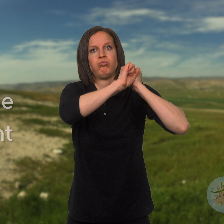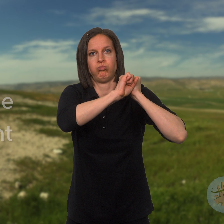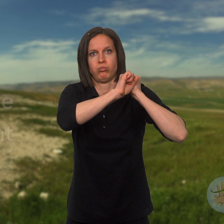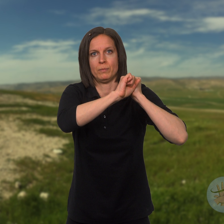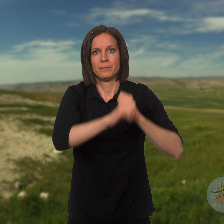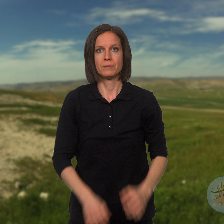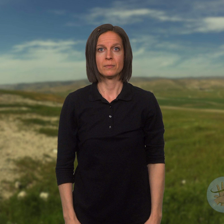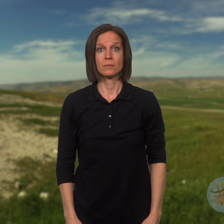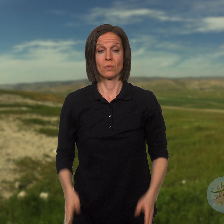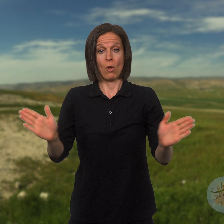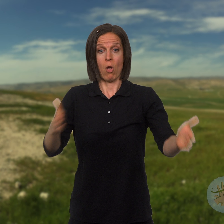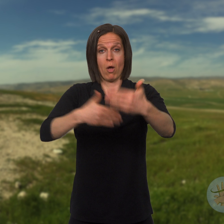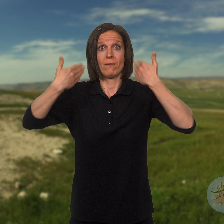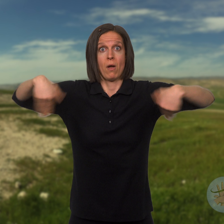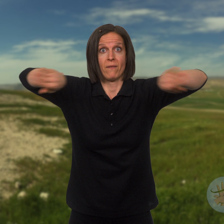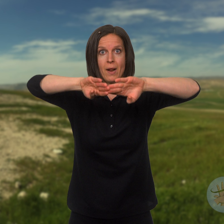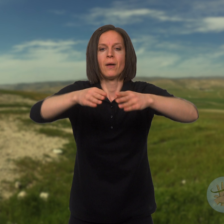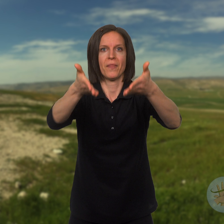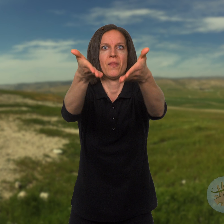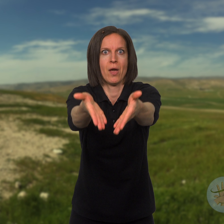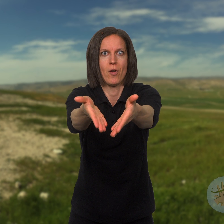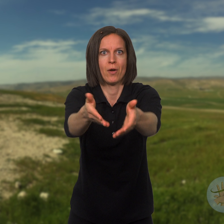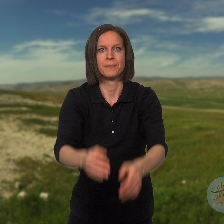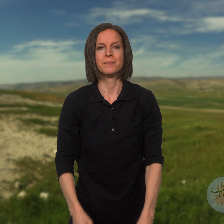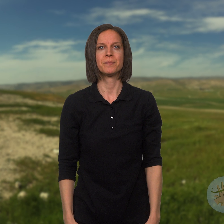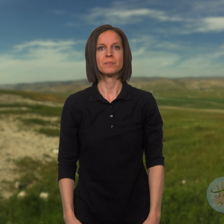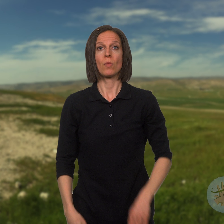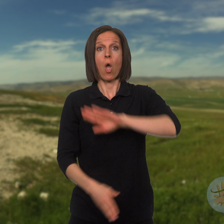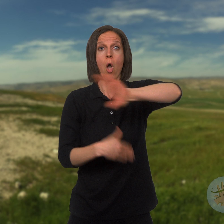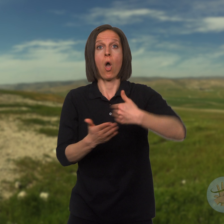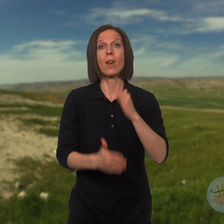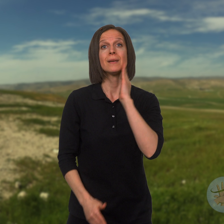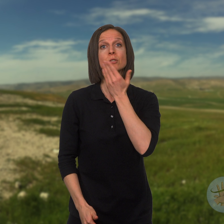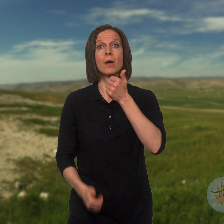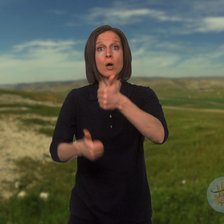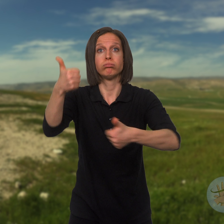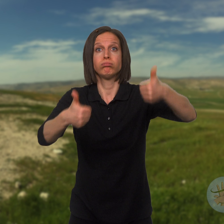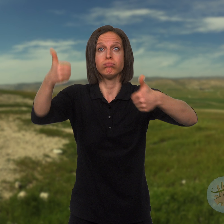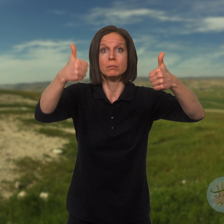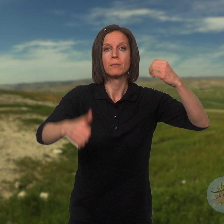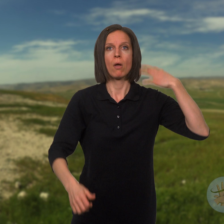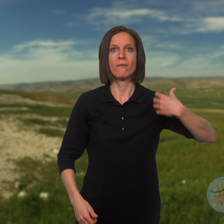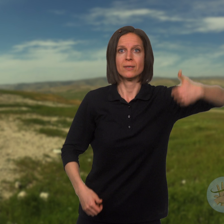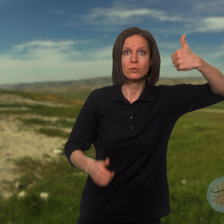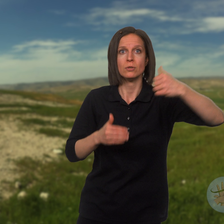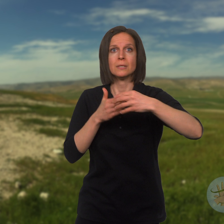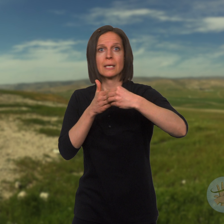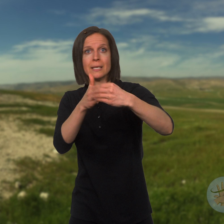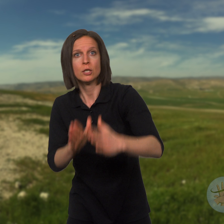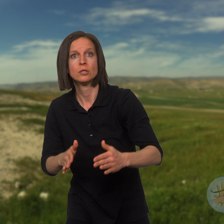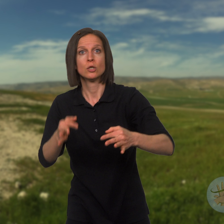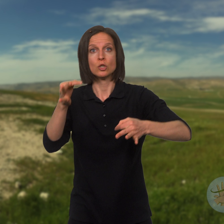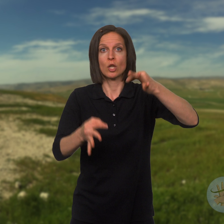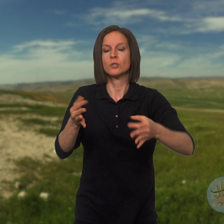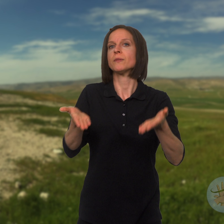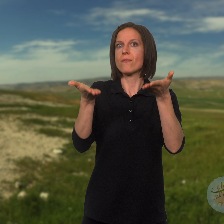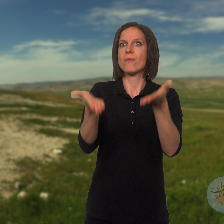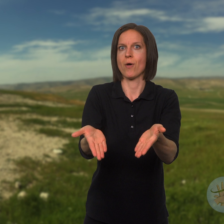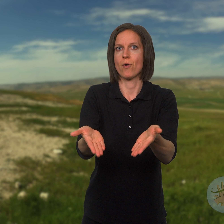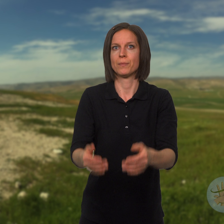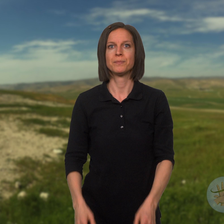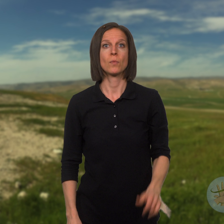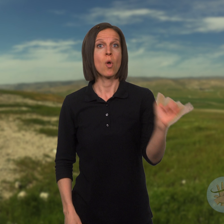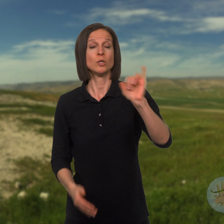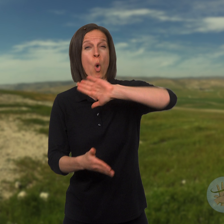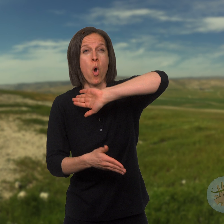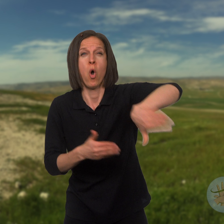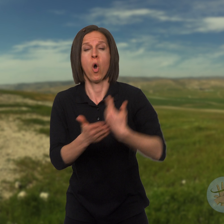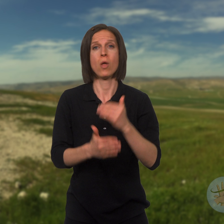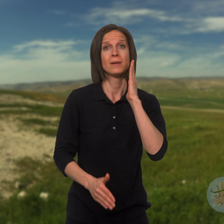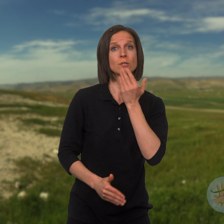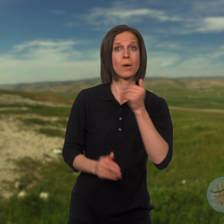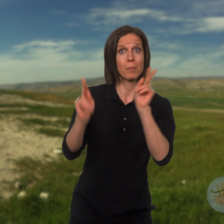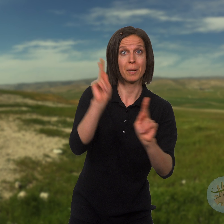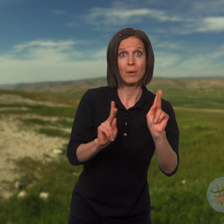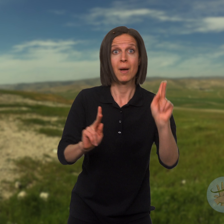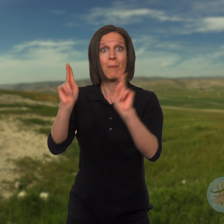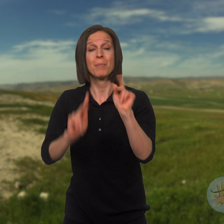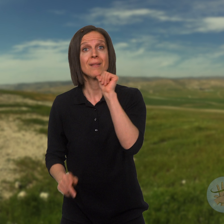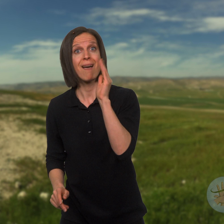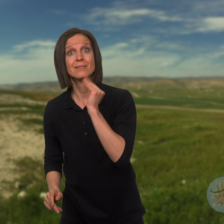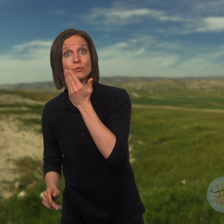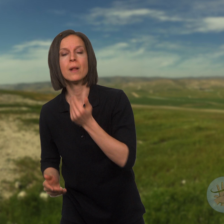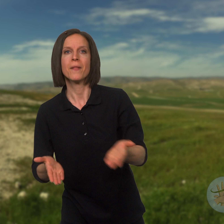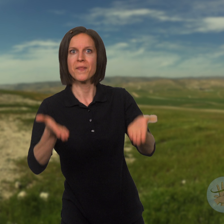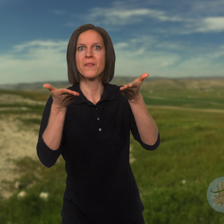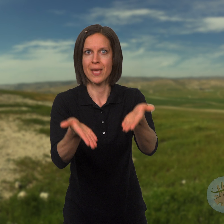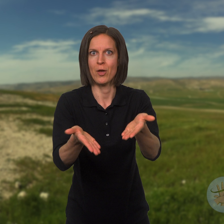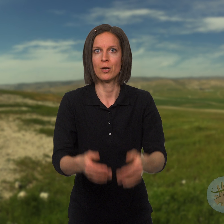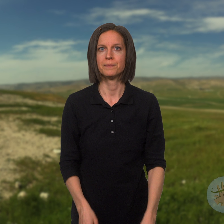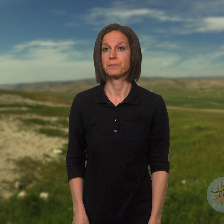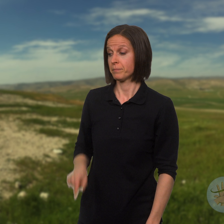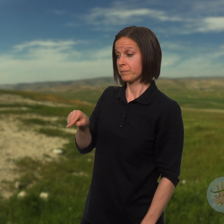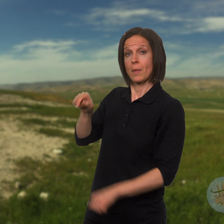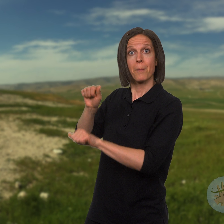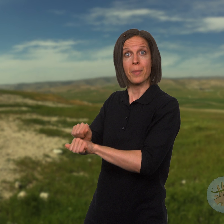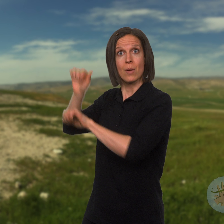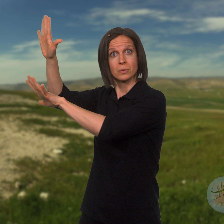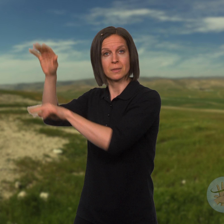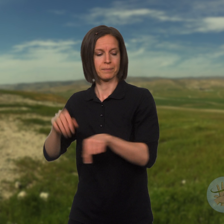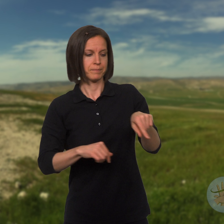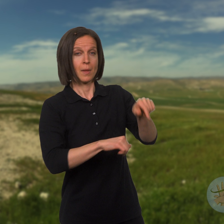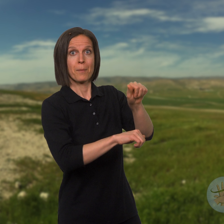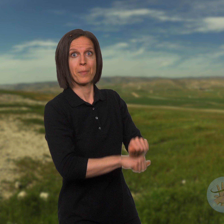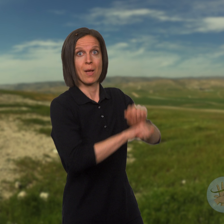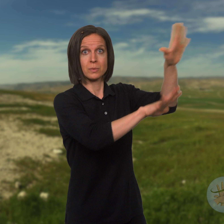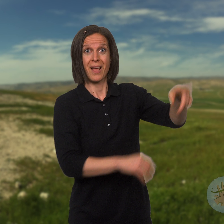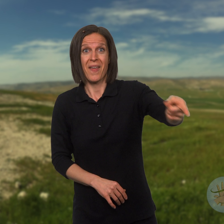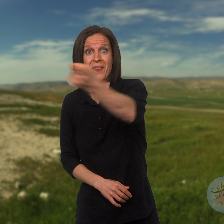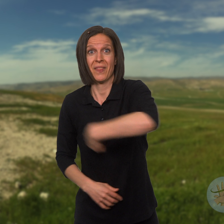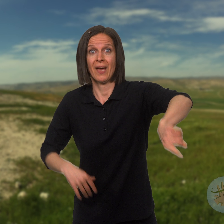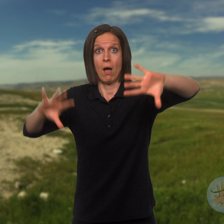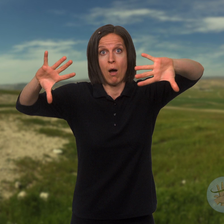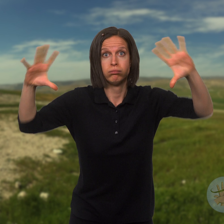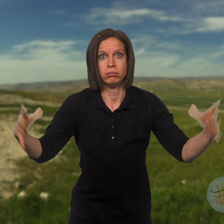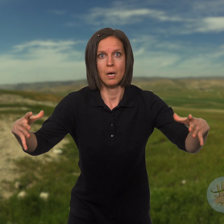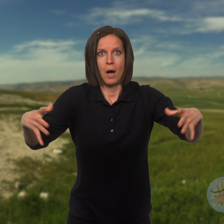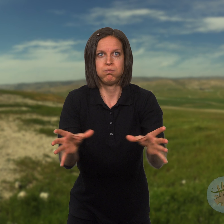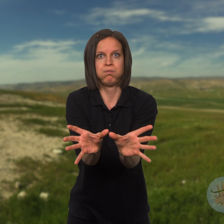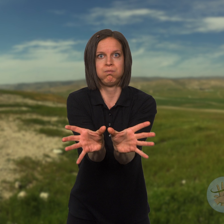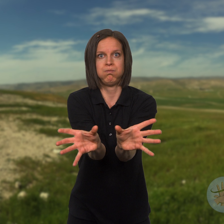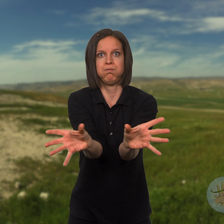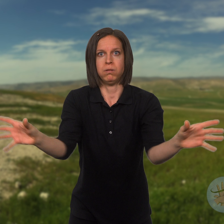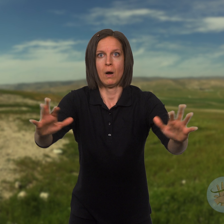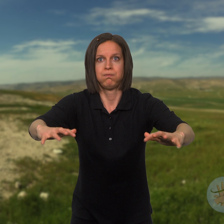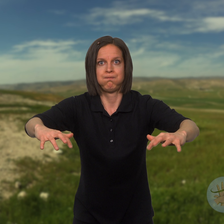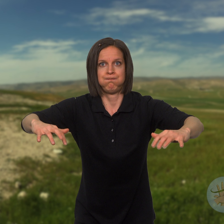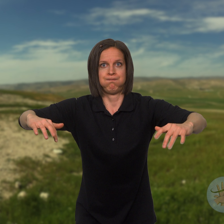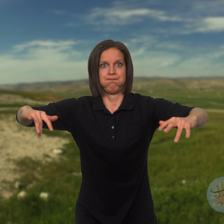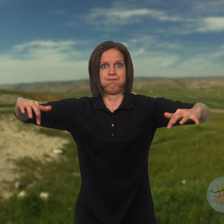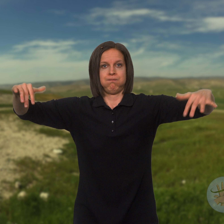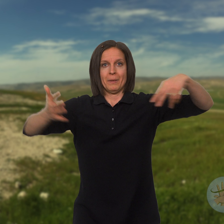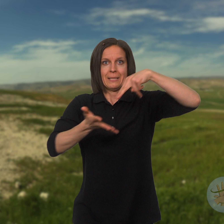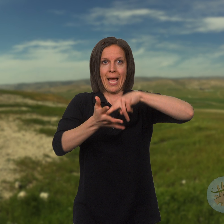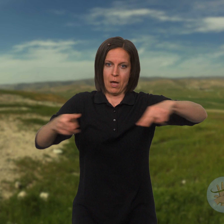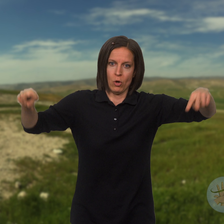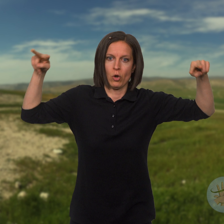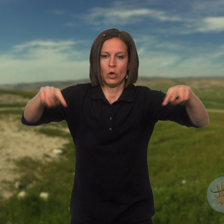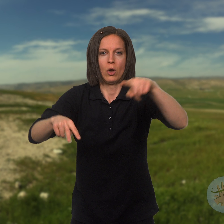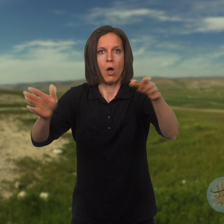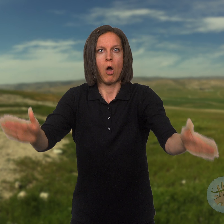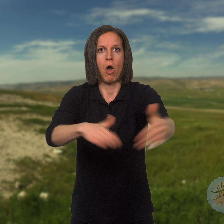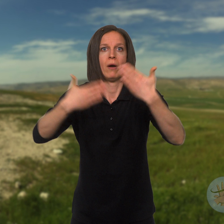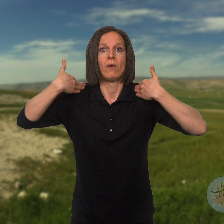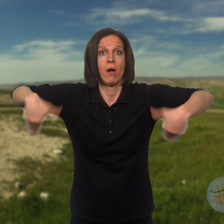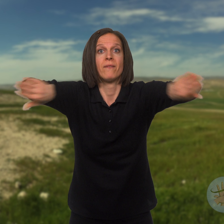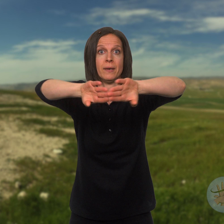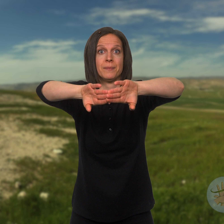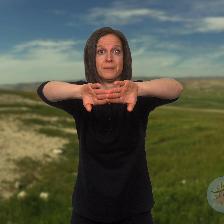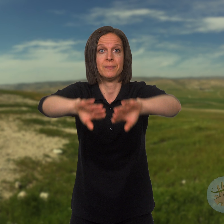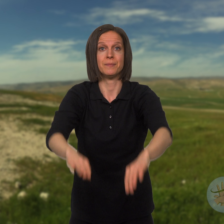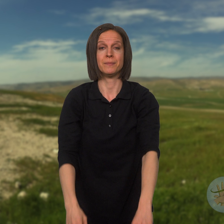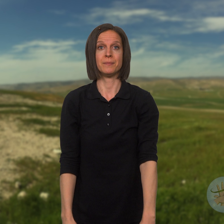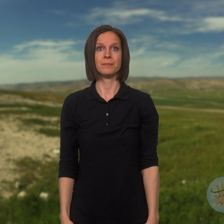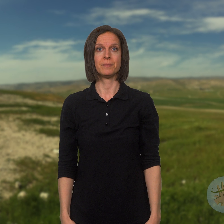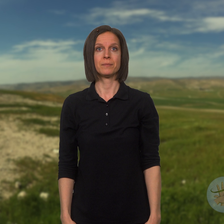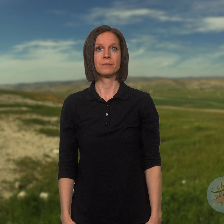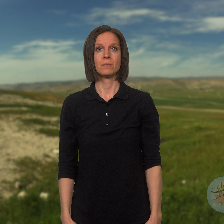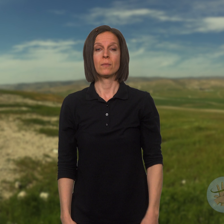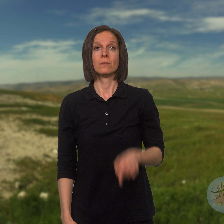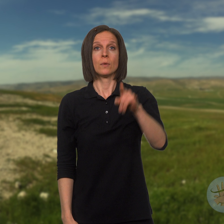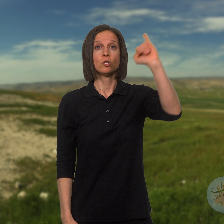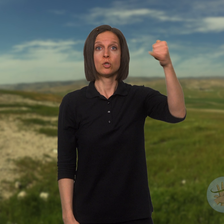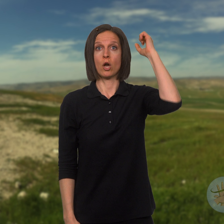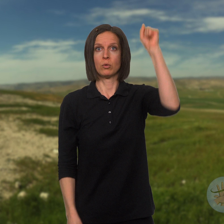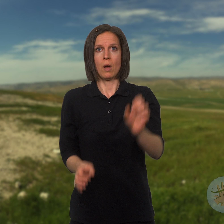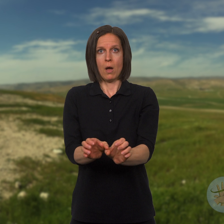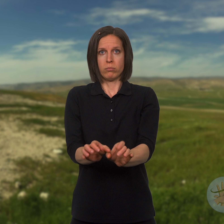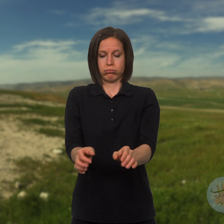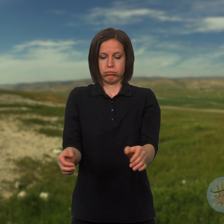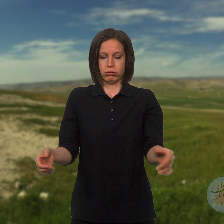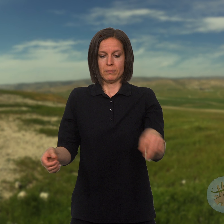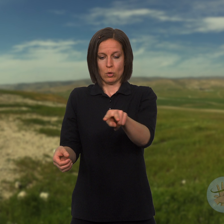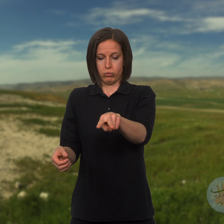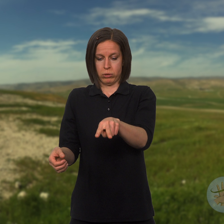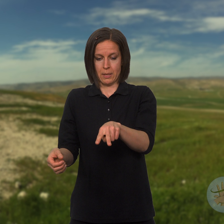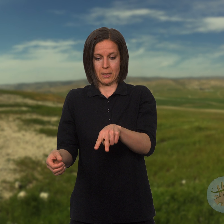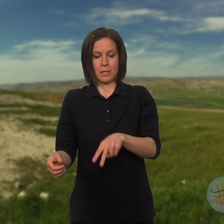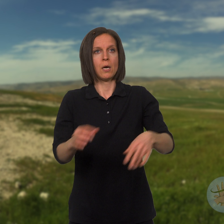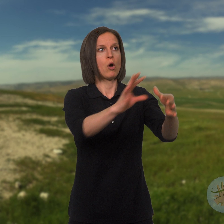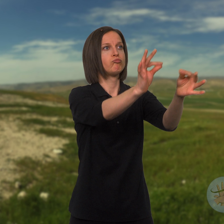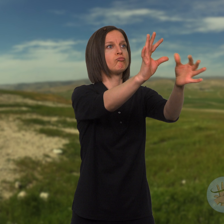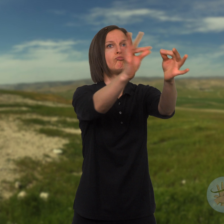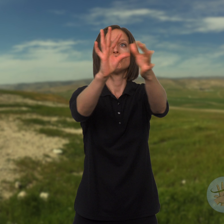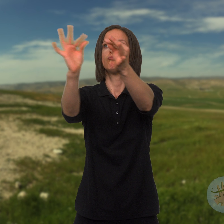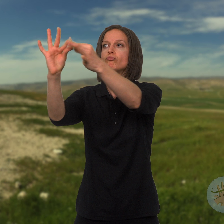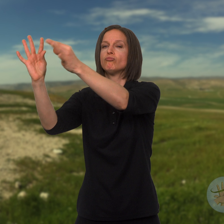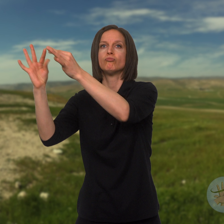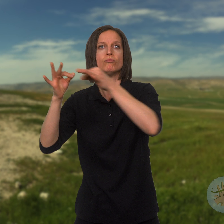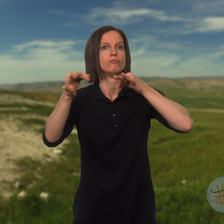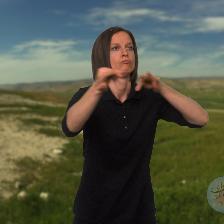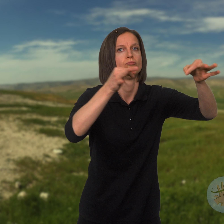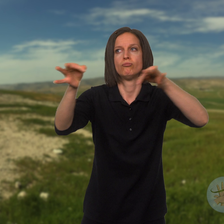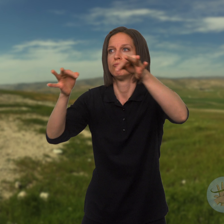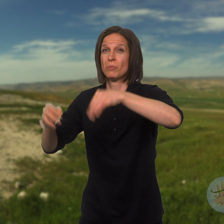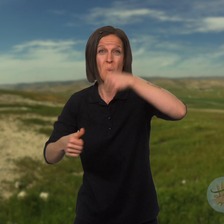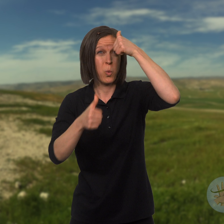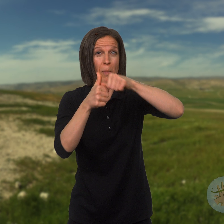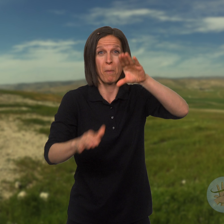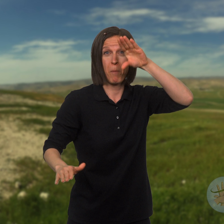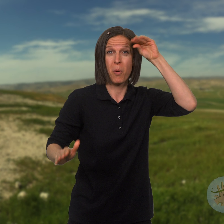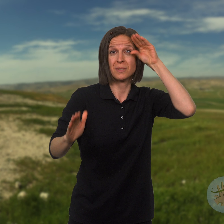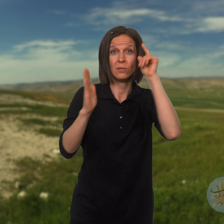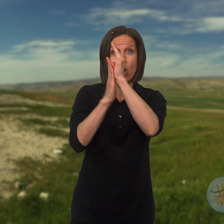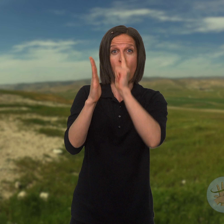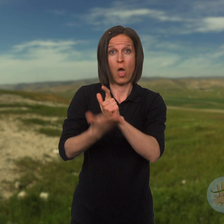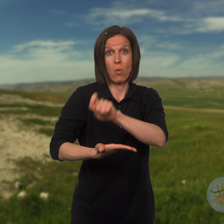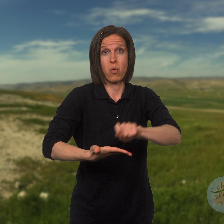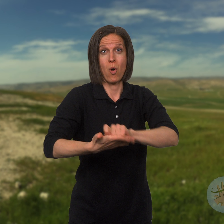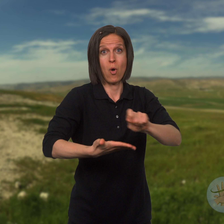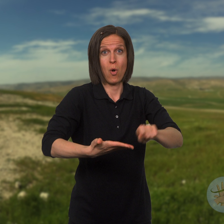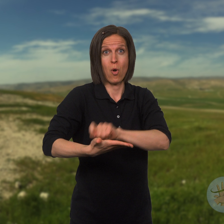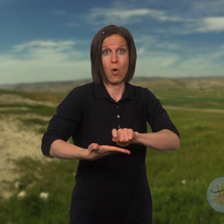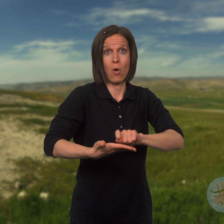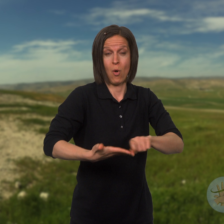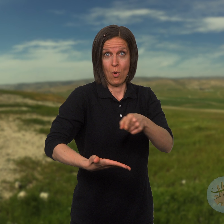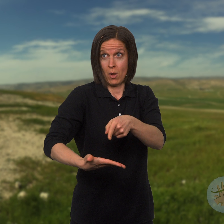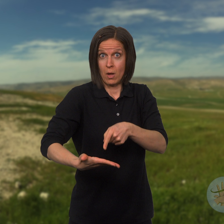Afterward, Joshua read aloud all the words of the law—the blessings and the curses—according to all that is written in the Book of the Law.